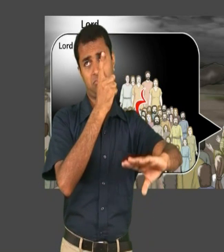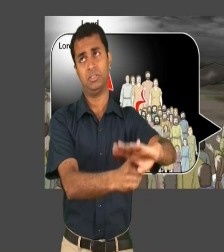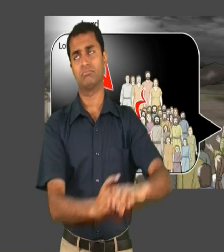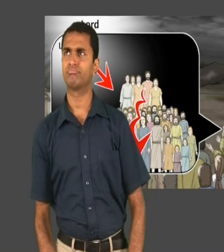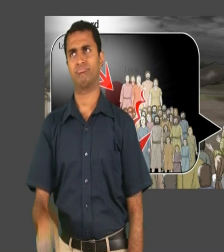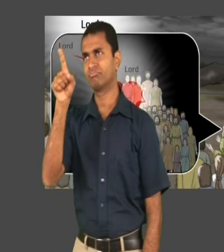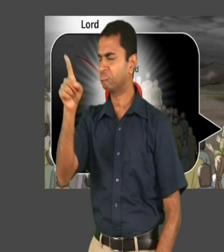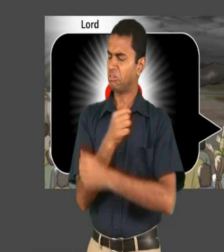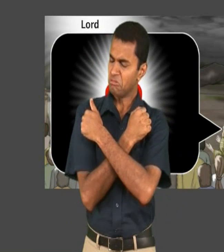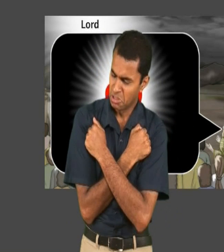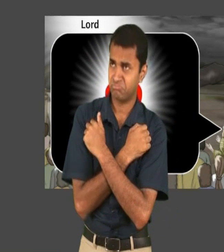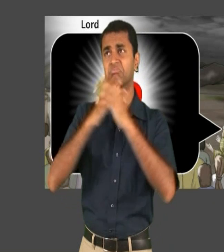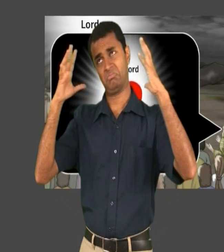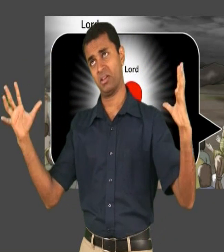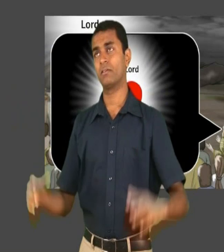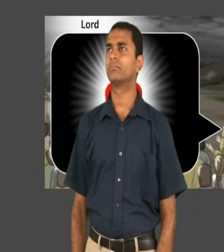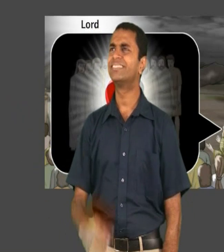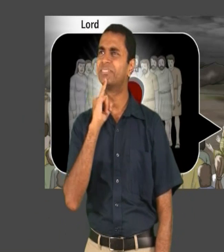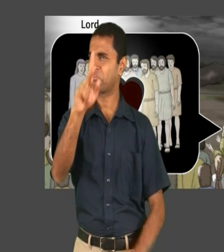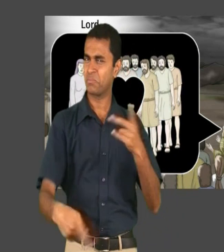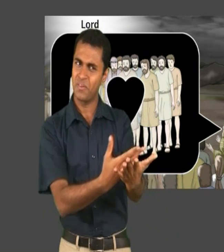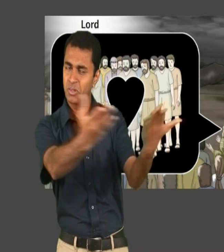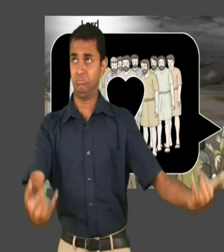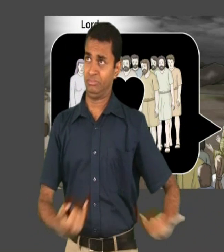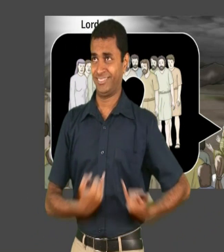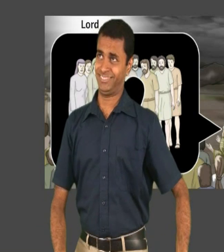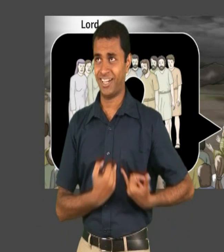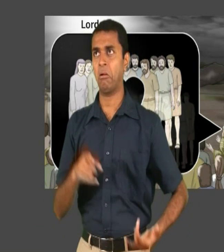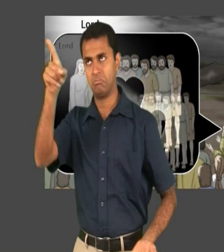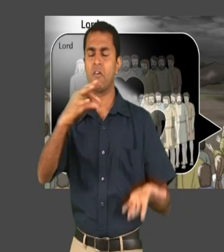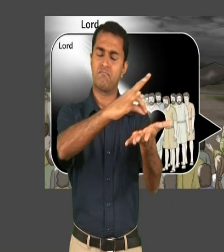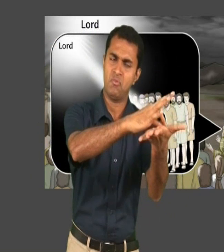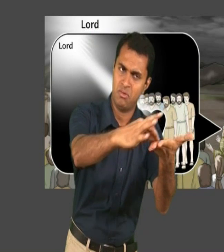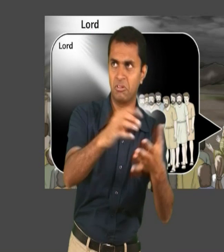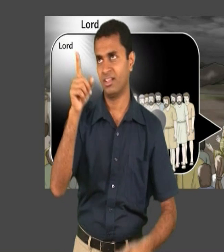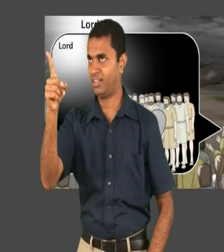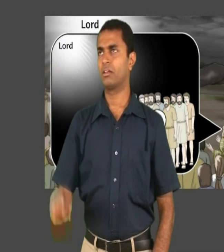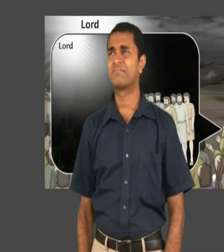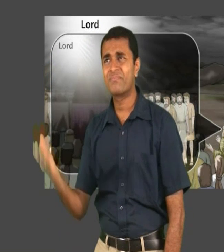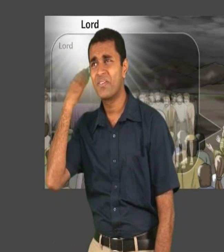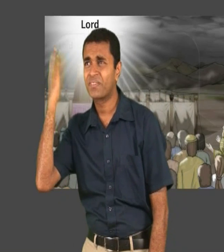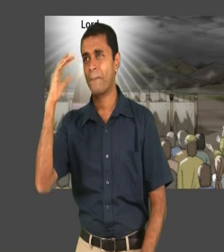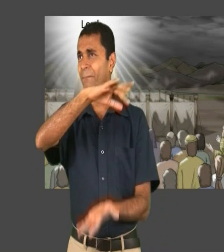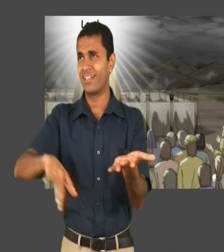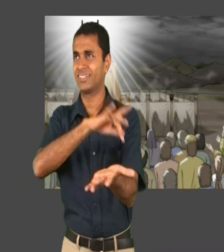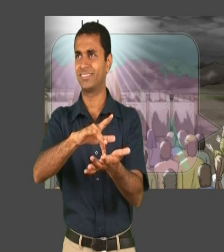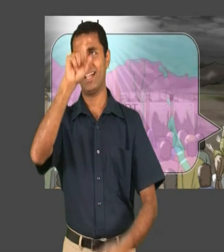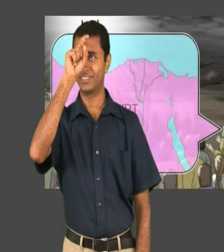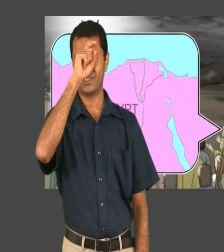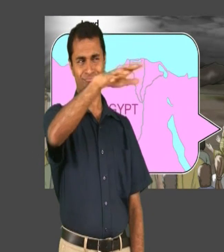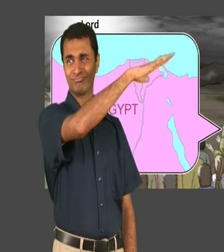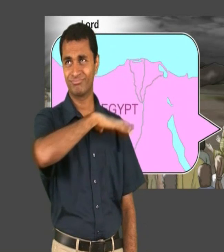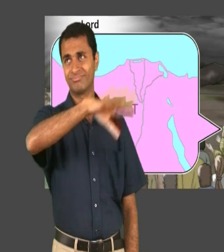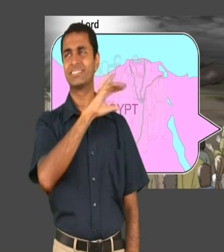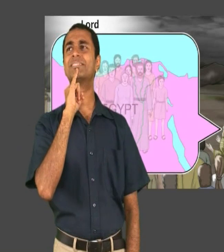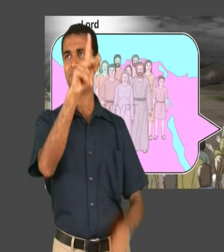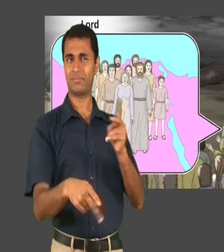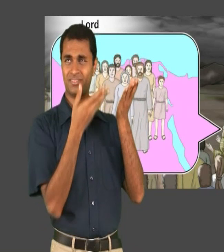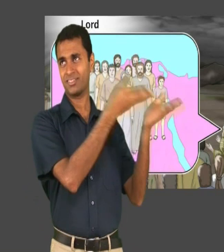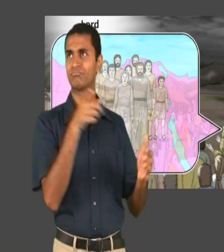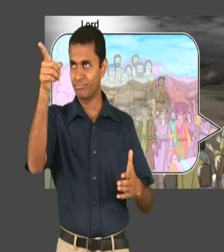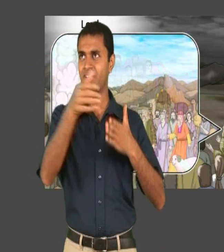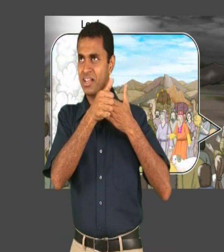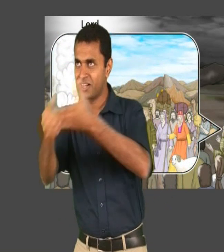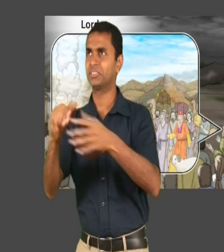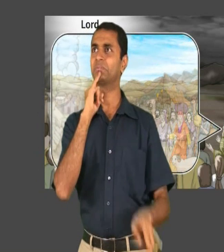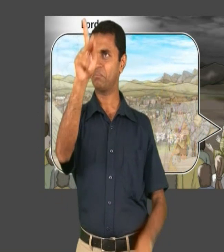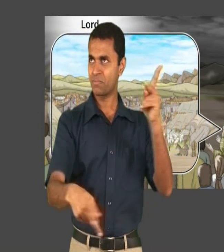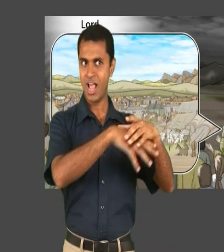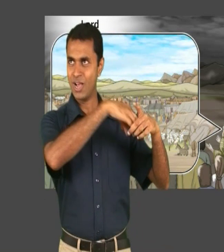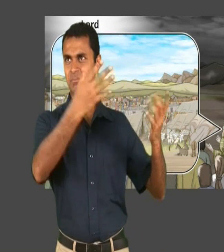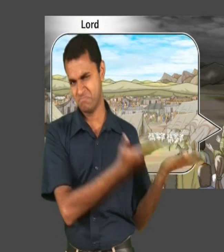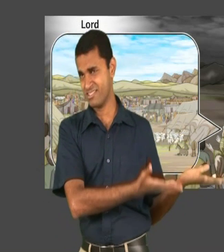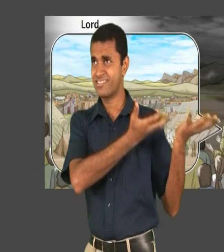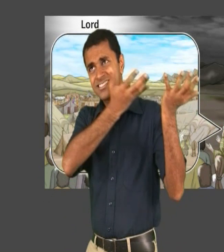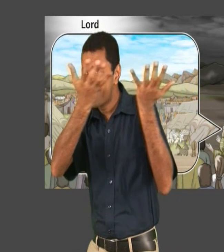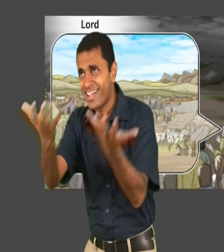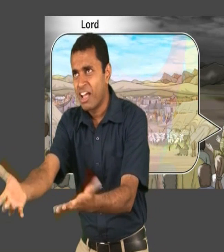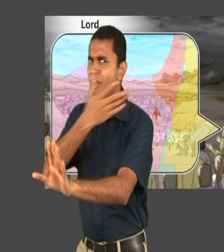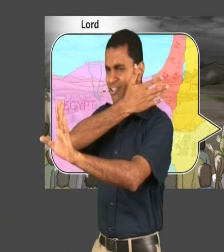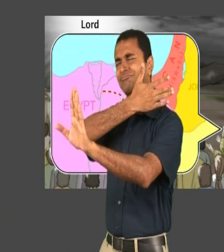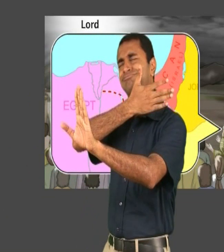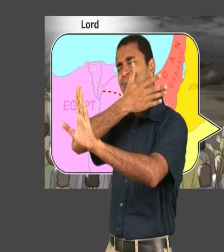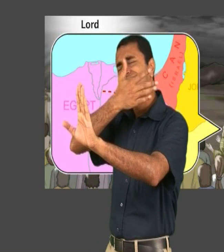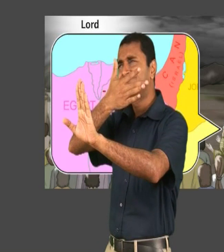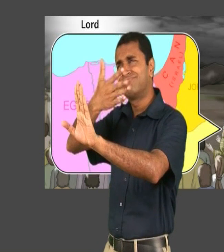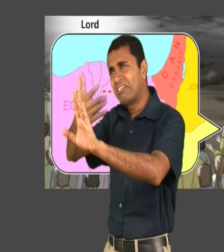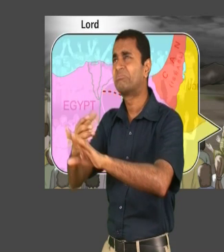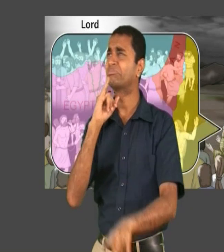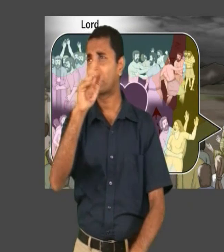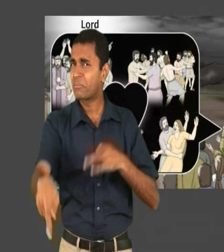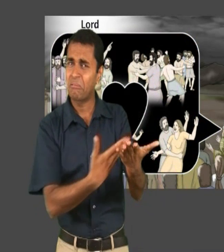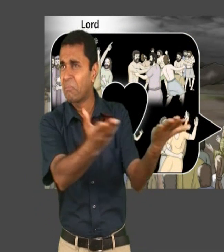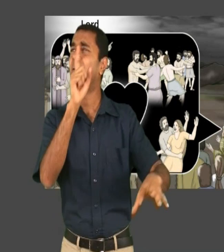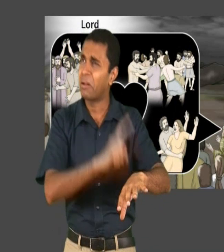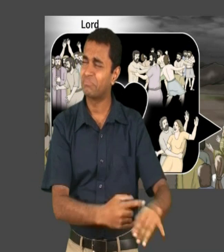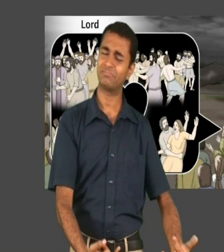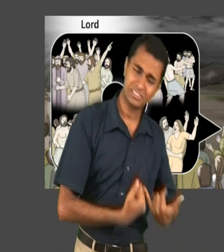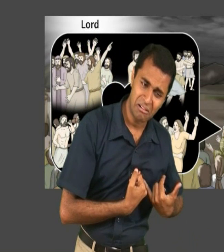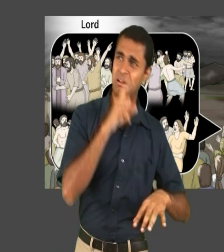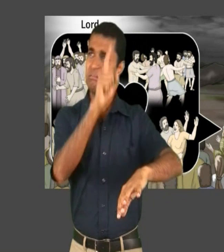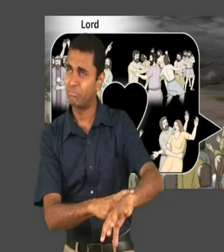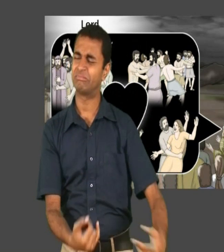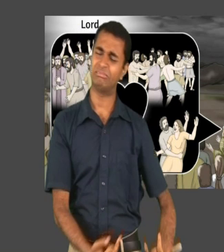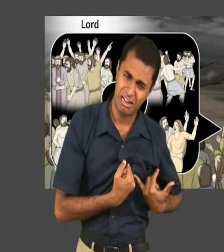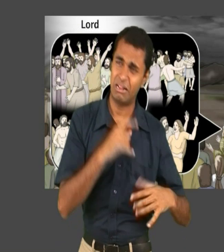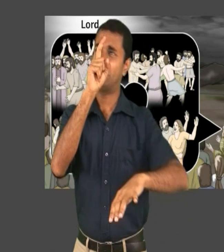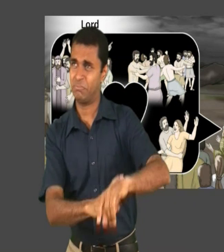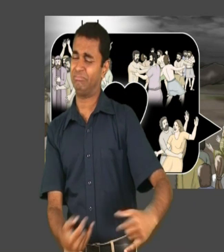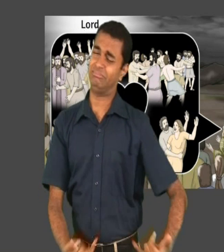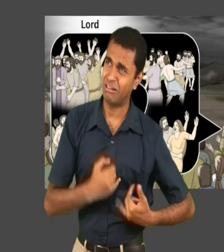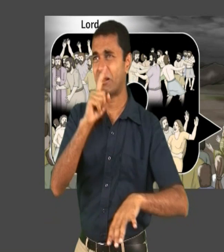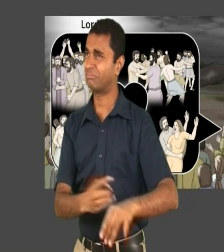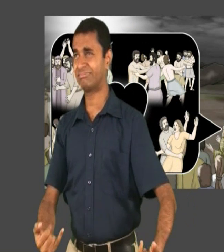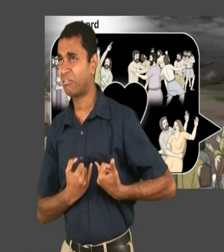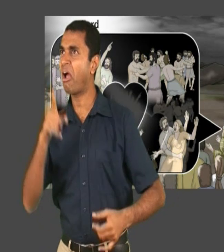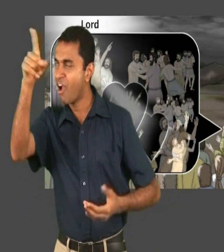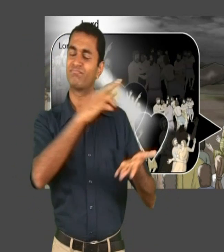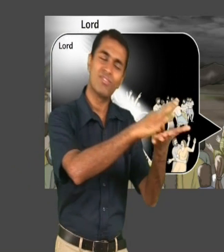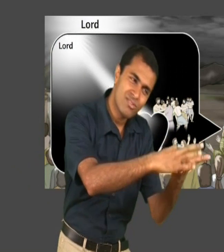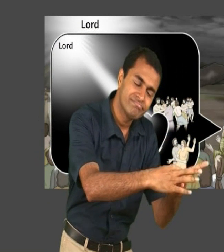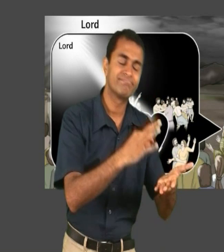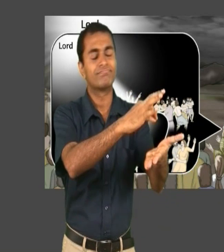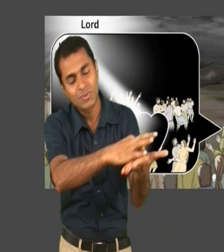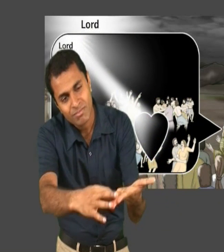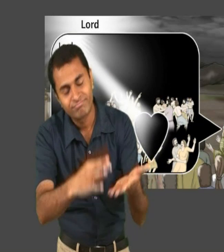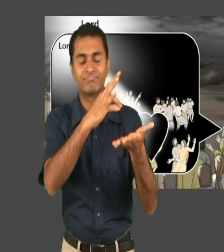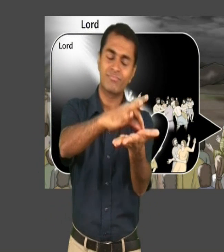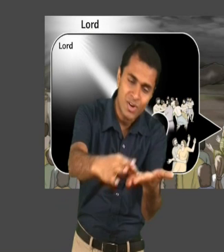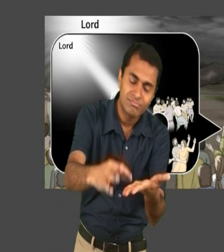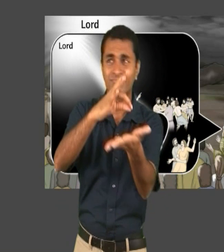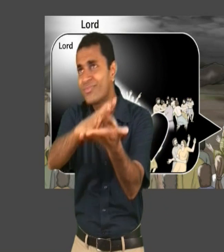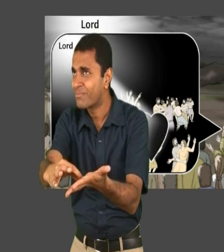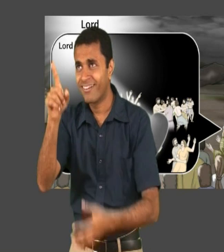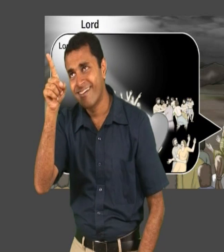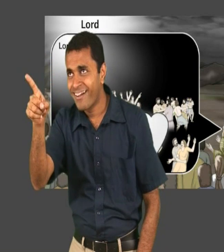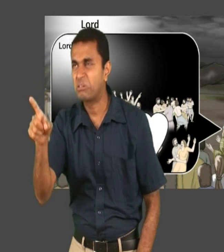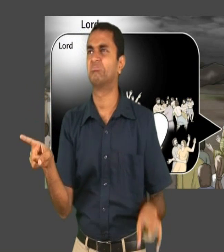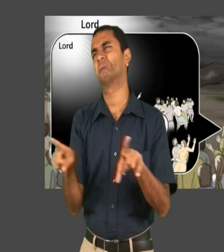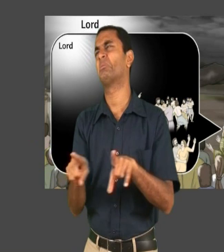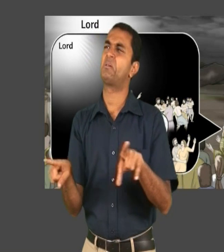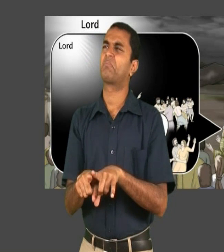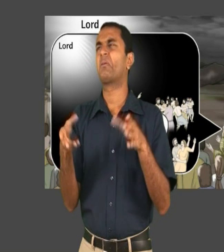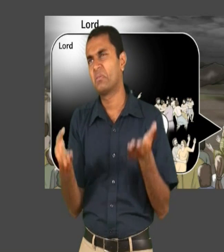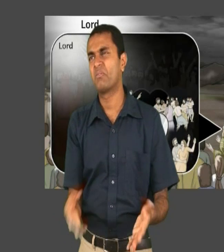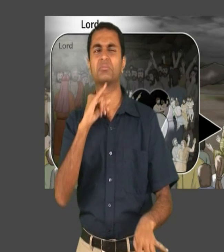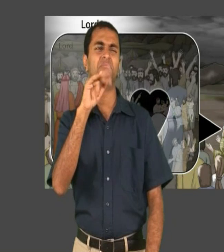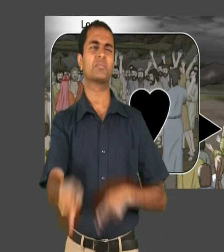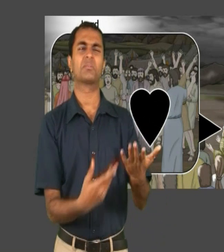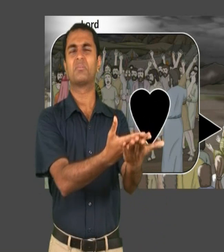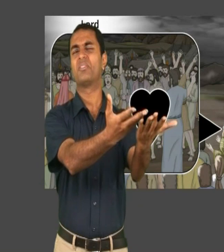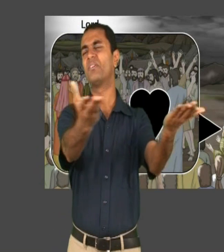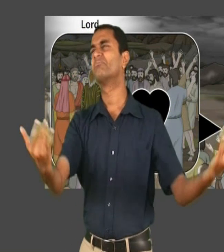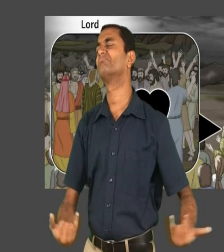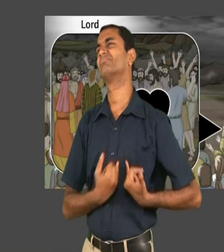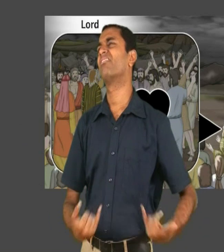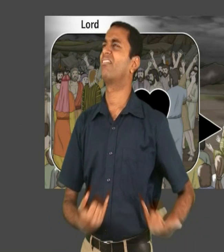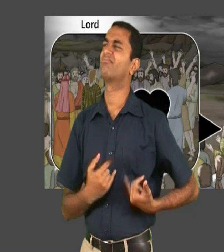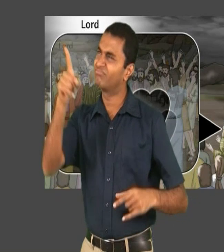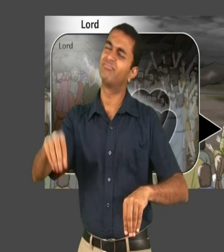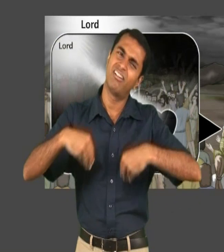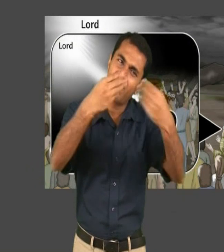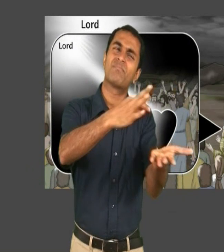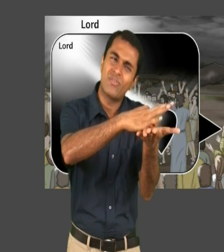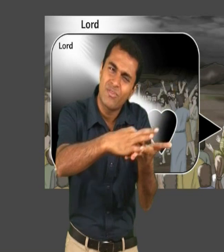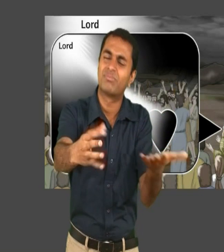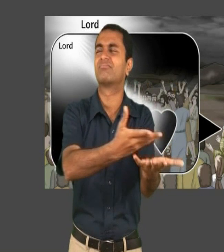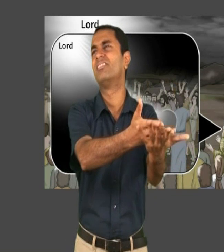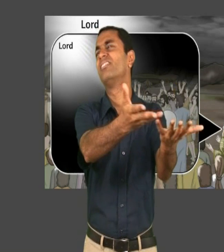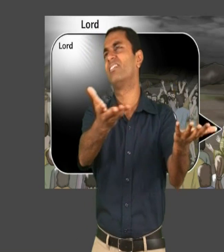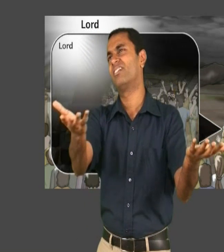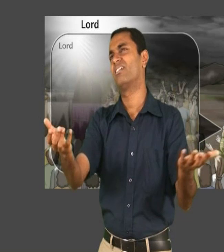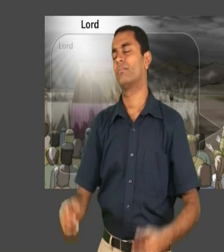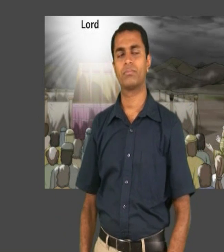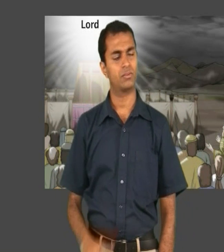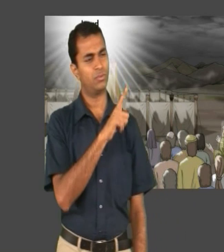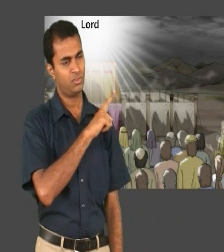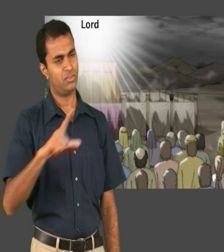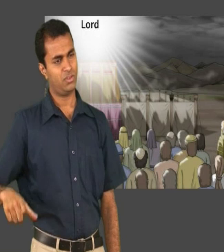Pardon, I pray, the iniquity of this people, in keeping with the greatness of Your loving devotion, just as You have forgiven them ever since they left Egypt.”